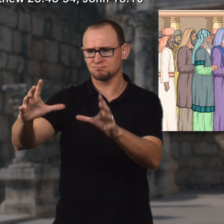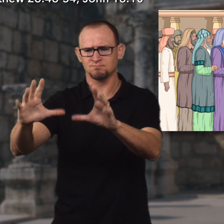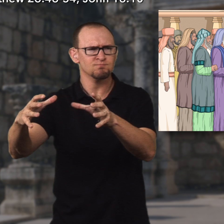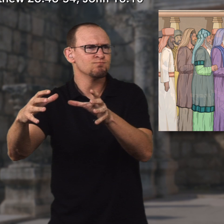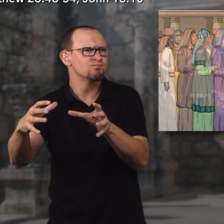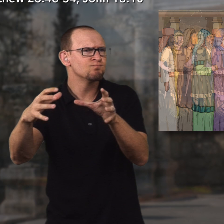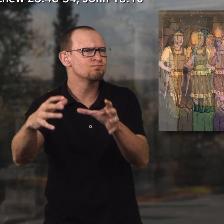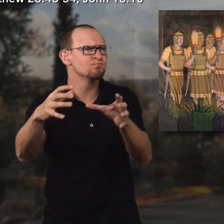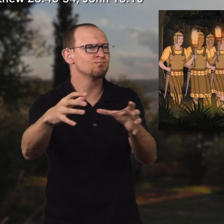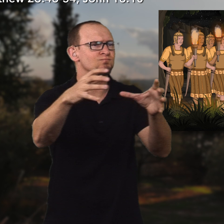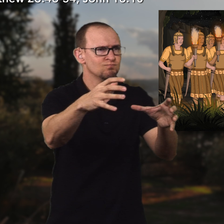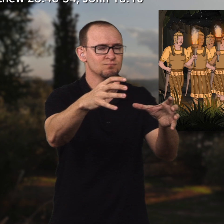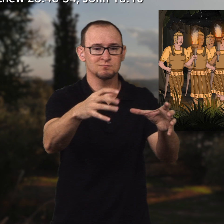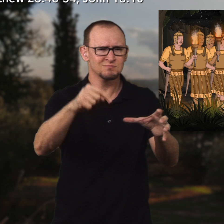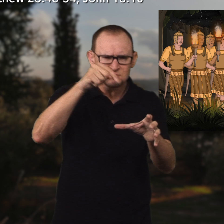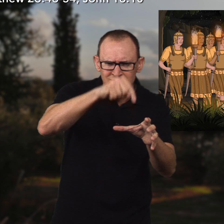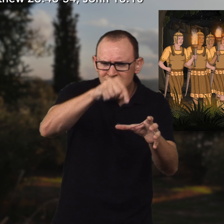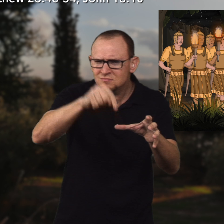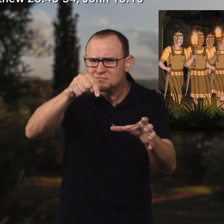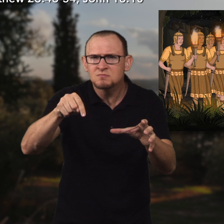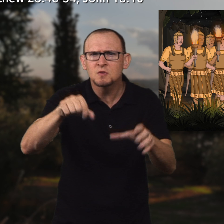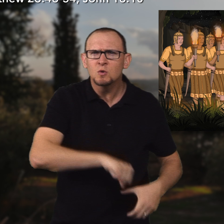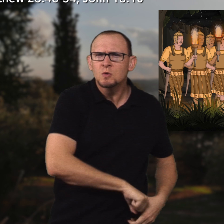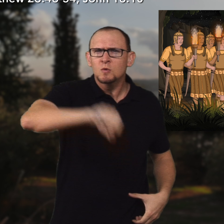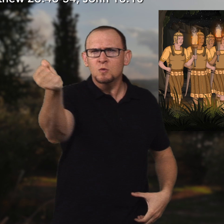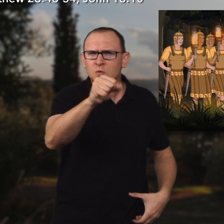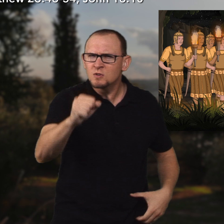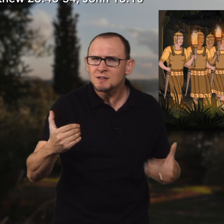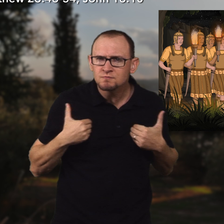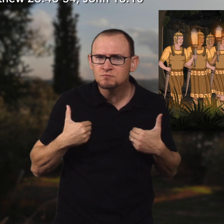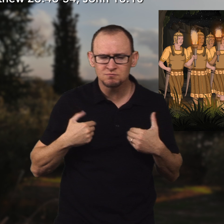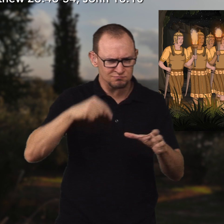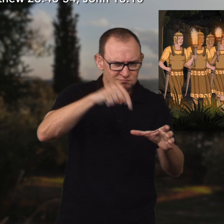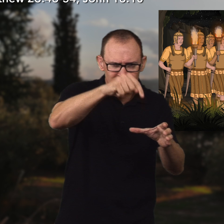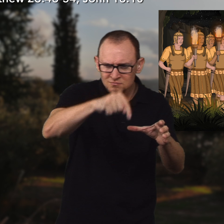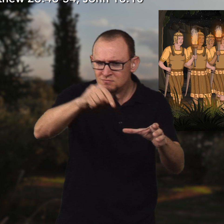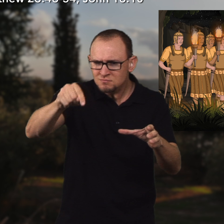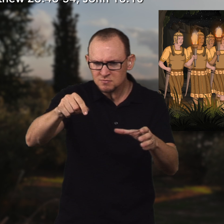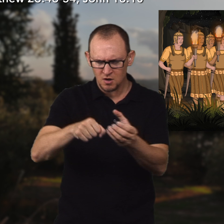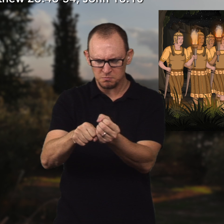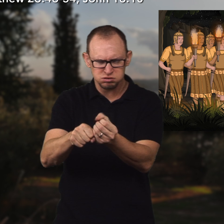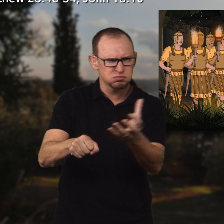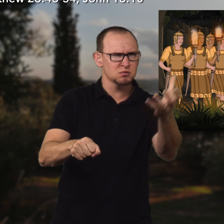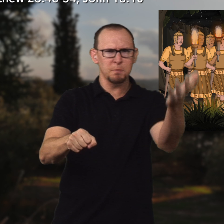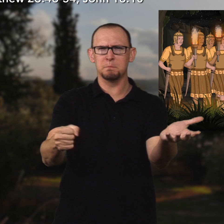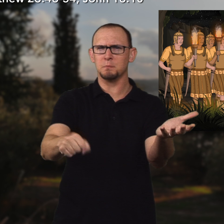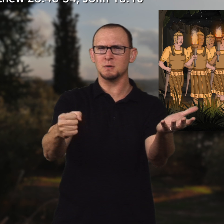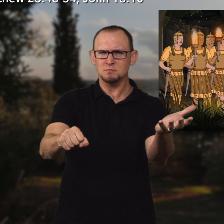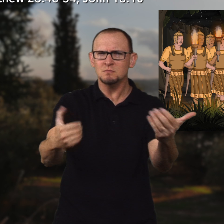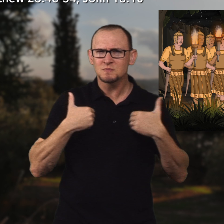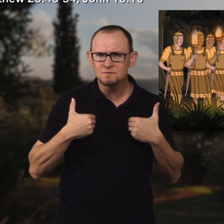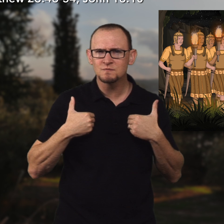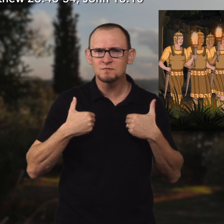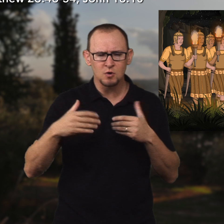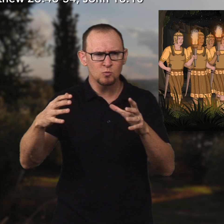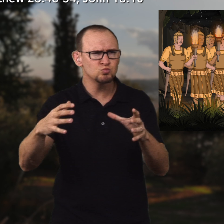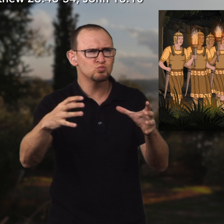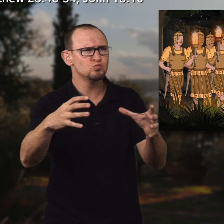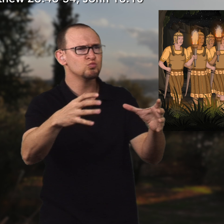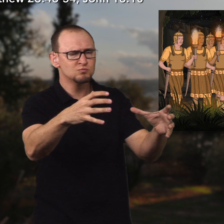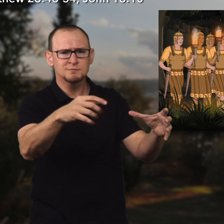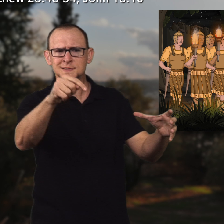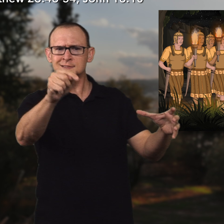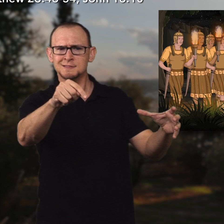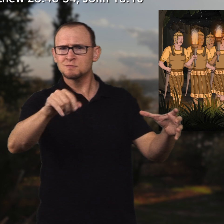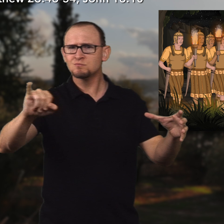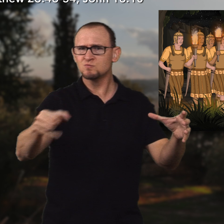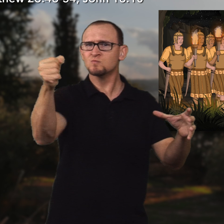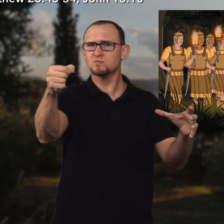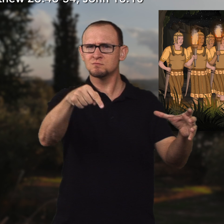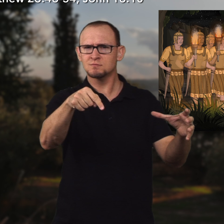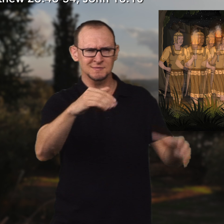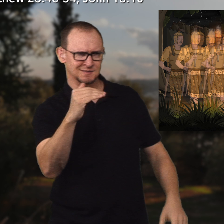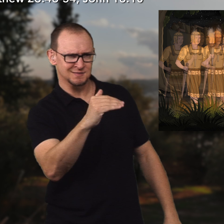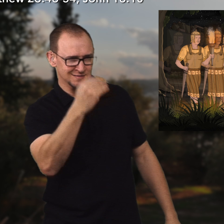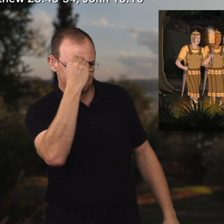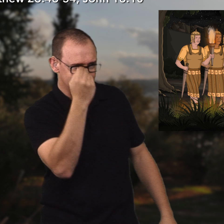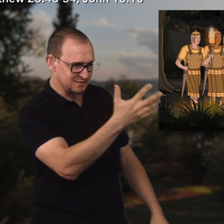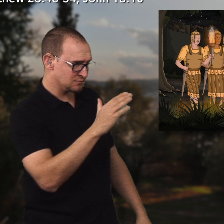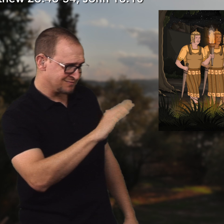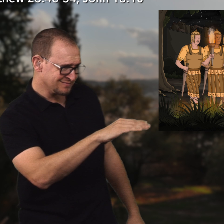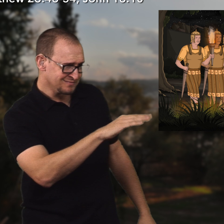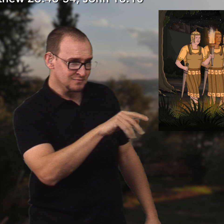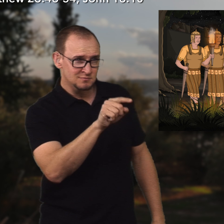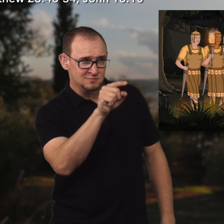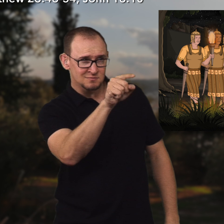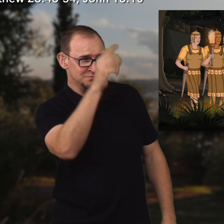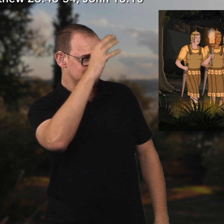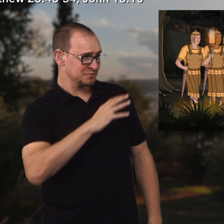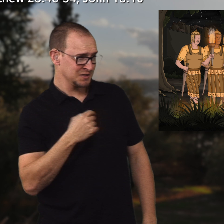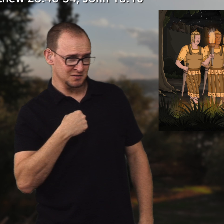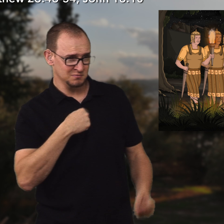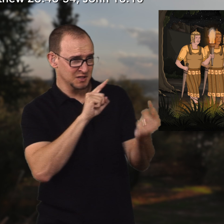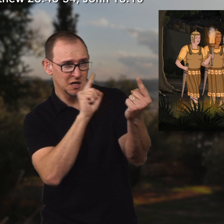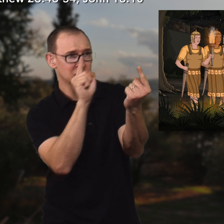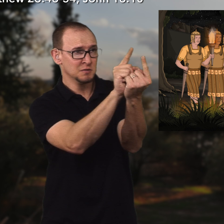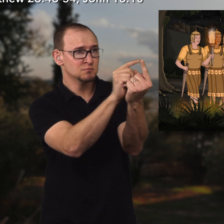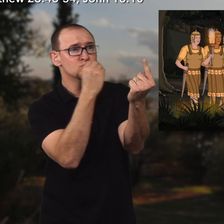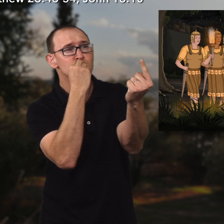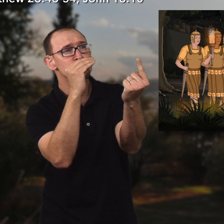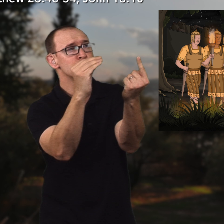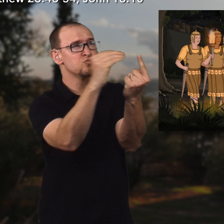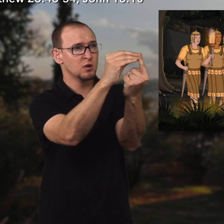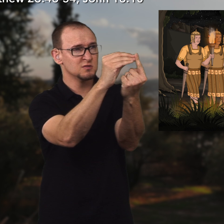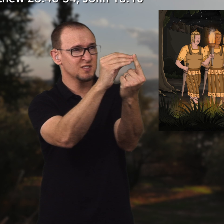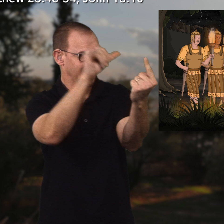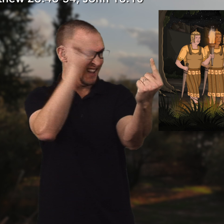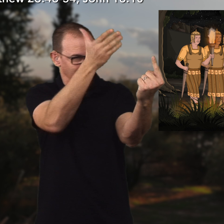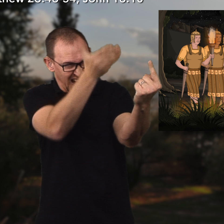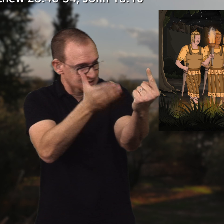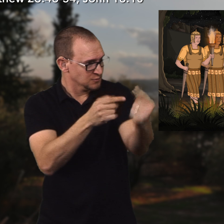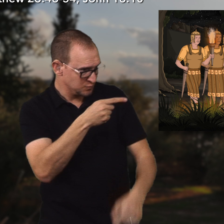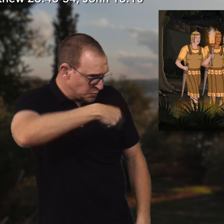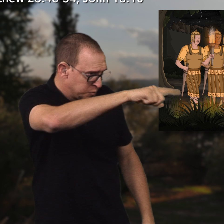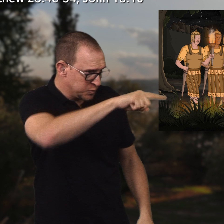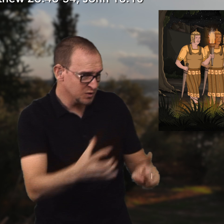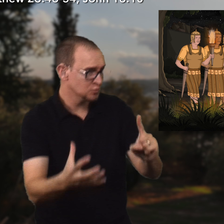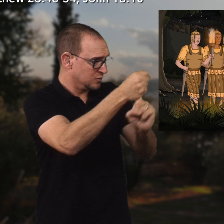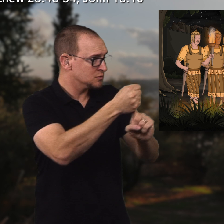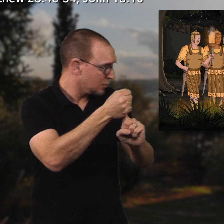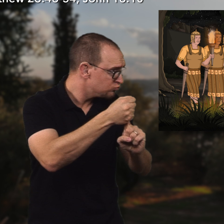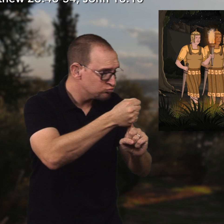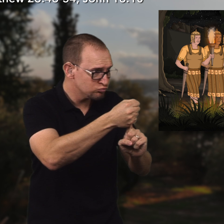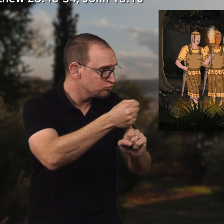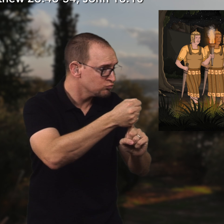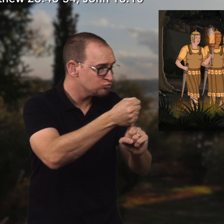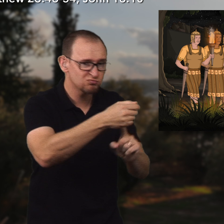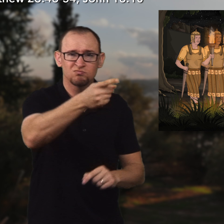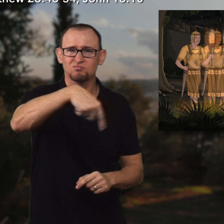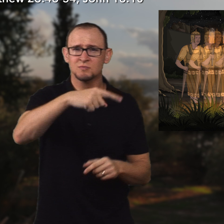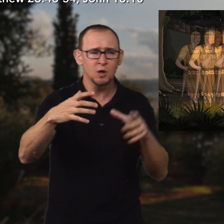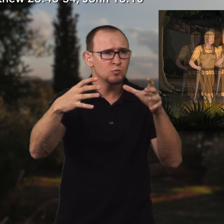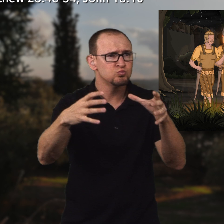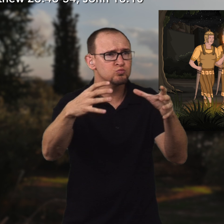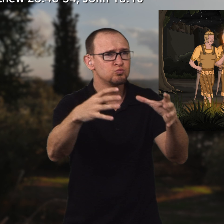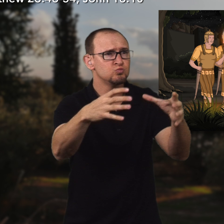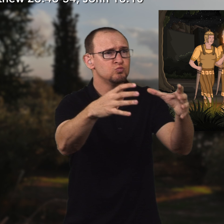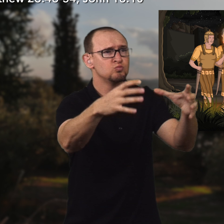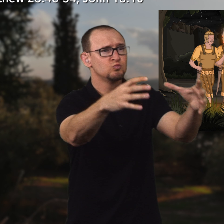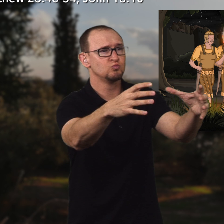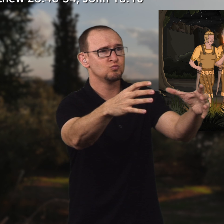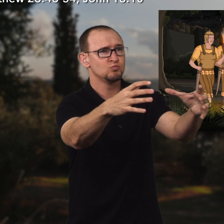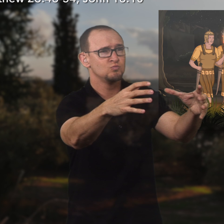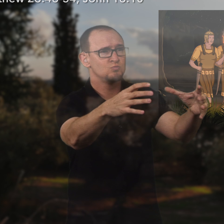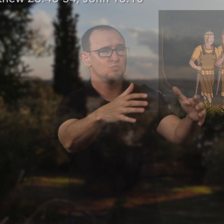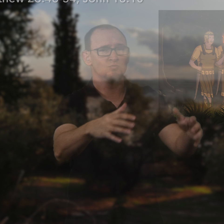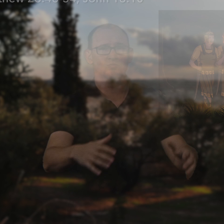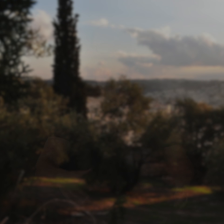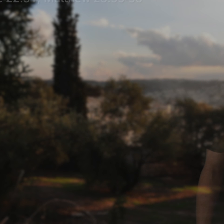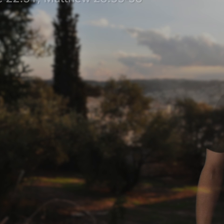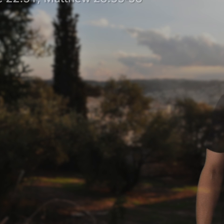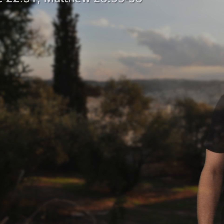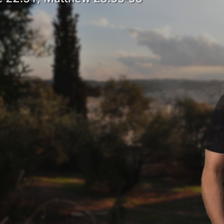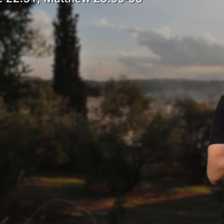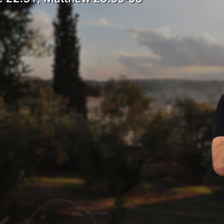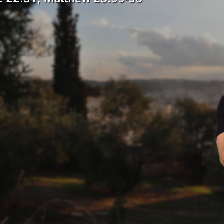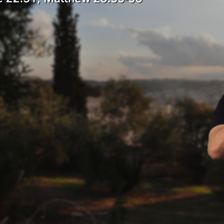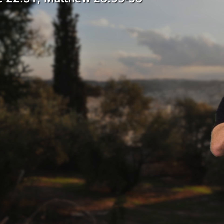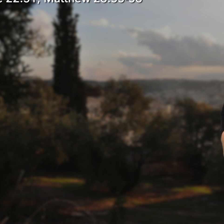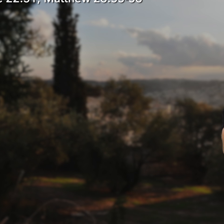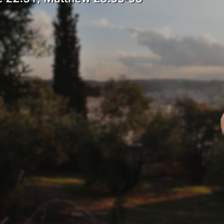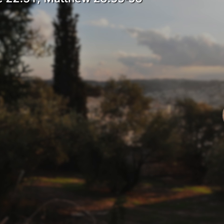While Jesus was still speaking, Judas, one of the Twelve, arrived, accompanied by a large crowd armed with swords and clubs, sent from the chief priests and elders of the people. Now the betrayer had arranged a signal with them: “The One I kiss is the man; arrest Him.” Going directly to Jesus, he said, “Greetings, Rabbi!” and kissed Him. “Friend,” Jesus replied, “do what you came for.” Then the men stepped forward, seized Jesus, and arrested Him. At this, one of Jesus’ companions drew his sword and struck the servant of the high priest, cutting off his ear. “Put your sword back in its place,” Jesus said to him. “For all who draw the sword will die by the sword. Are you not aware that I can call on My Father, and He will at once put at My disposal more than twelve legions of angels? But how then would the Scriptures be fulfilled that say it must happen this way?” Then Simon Peter drew his sword and struck the servant of the high priest, cutting off his right ear. The servant’s name was Malchus.